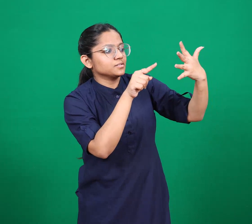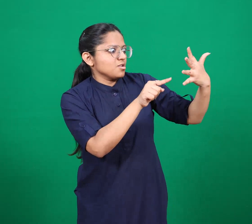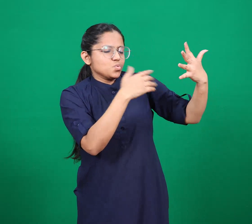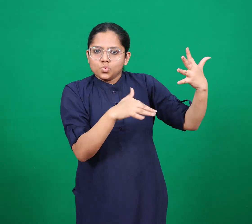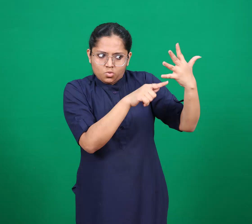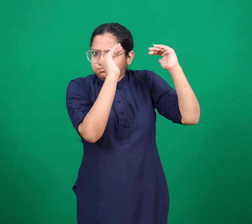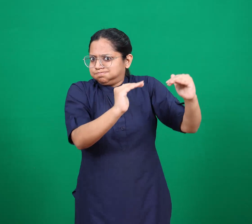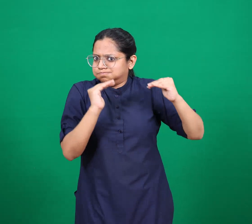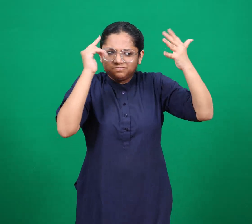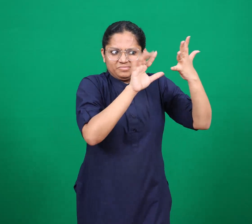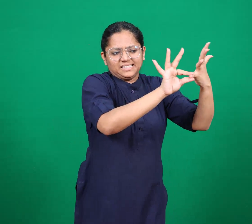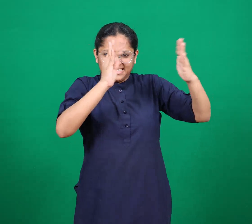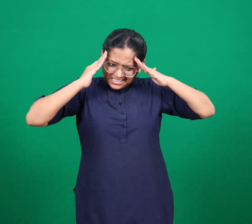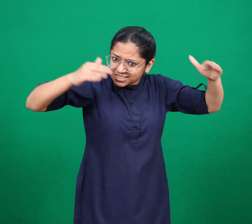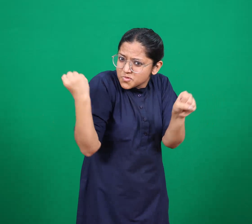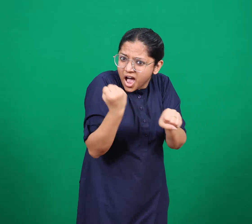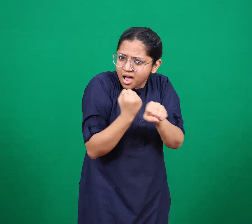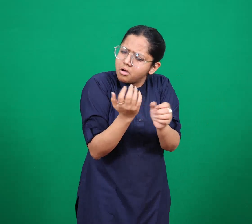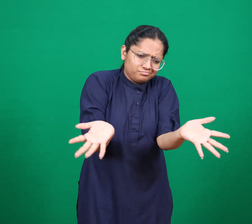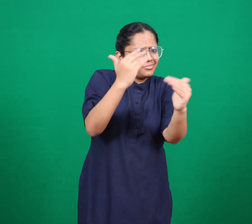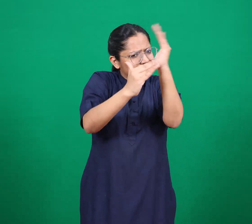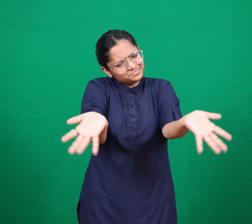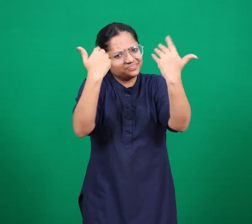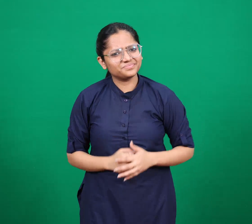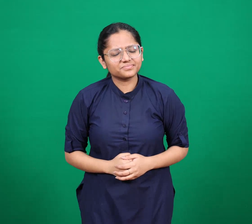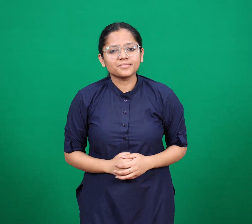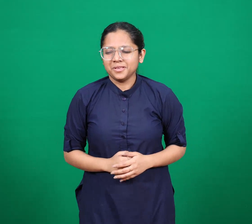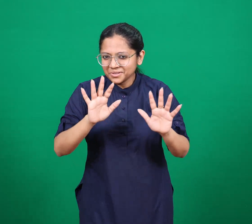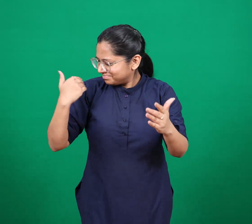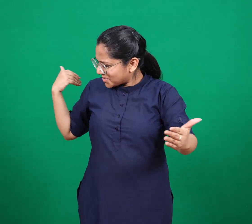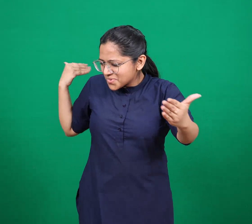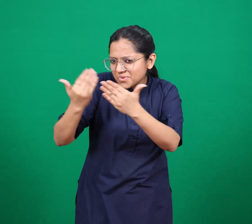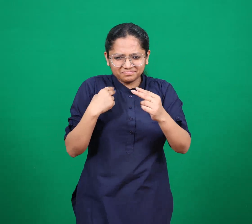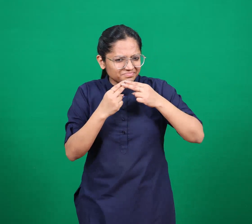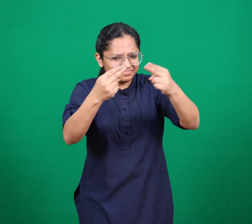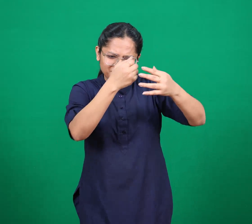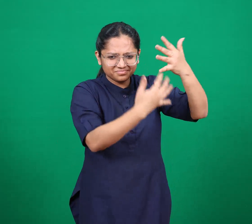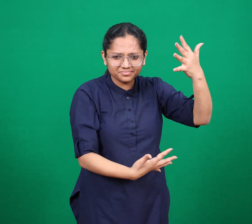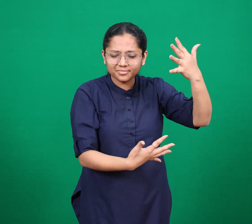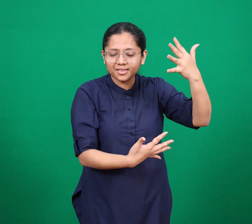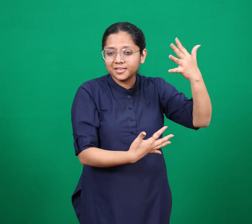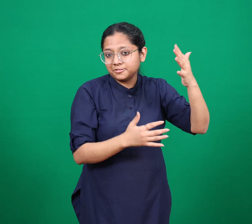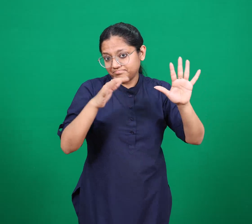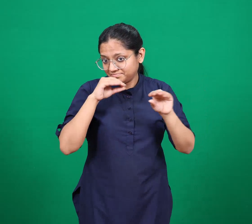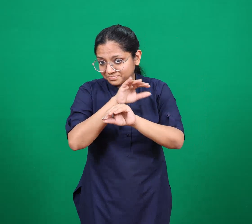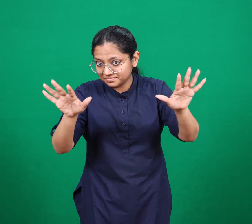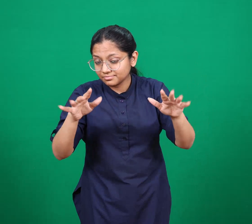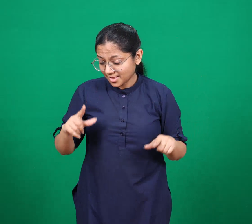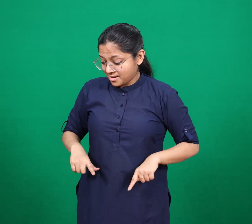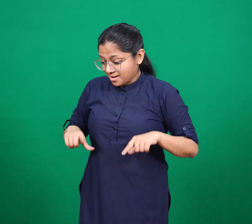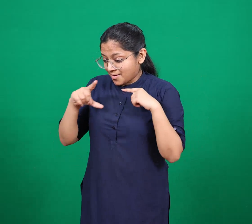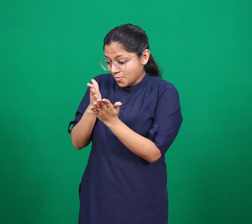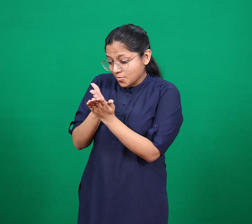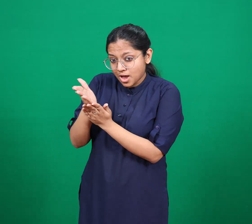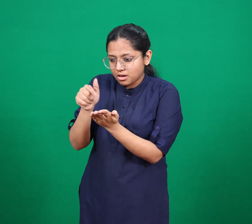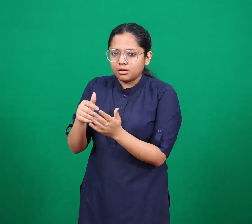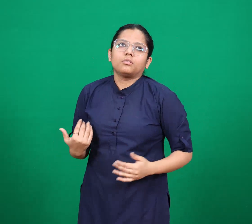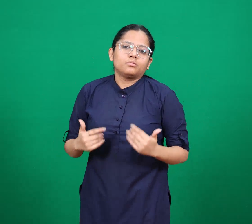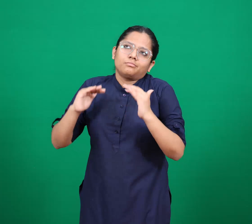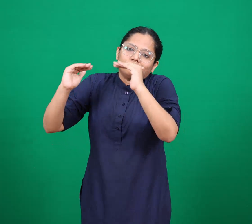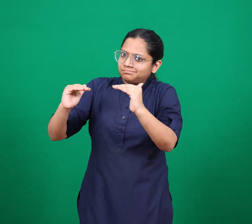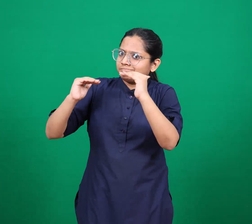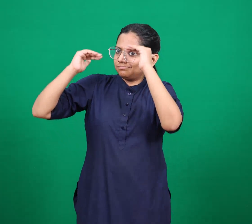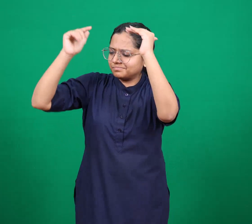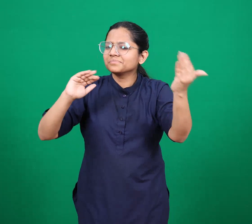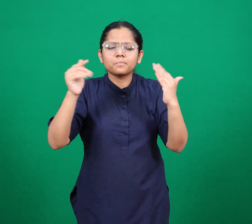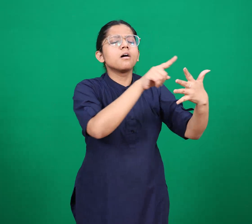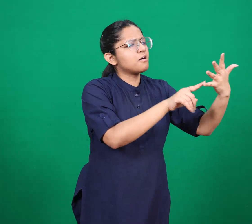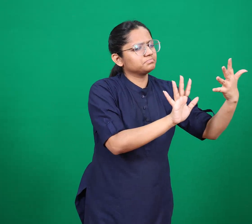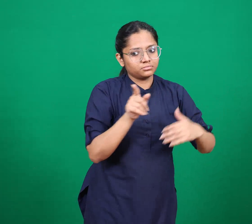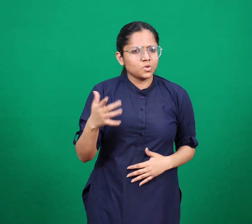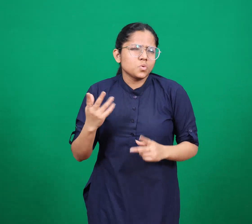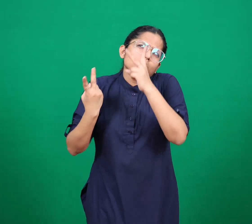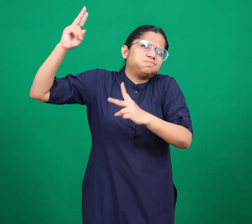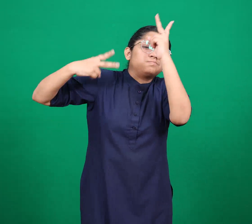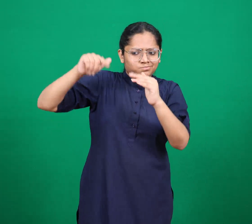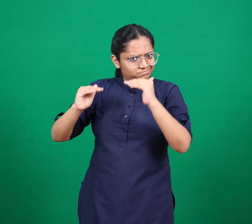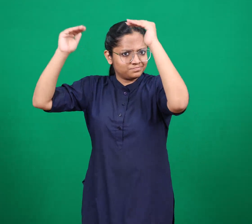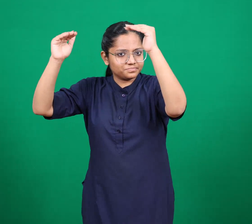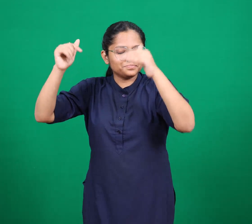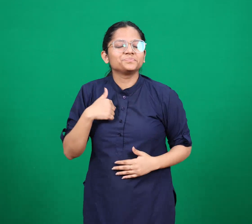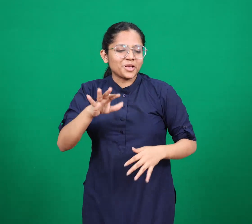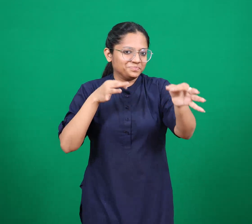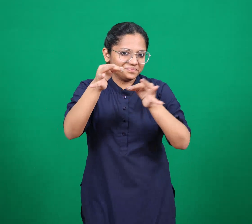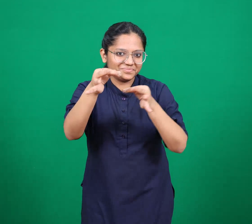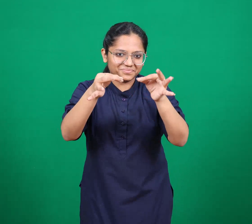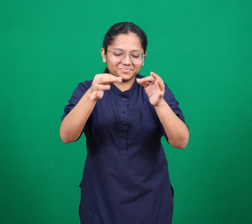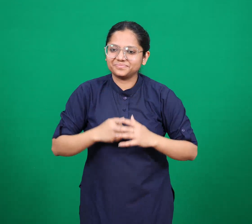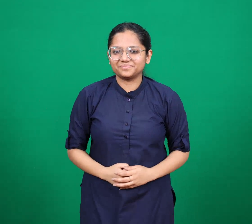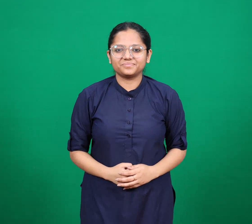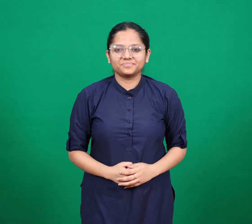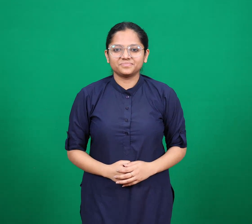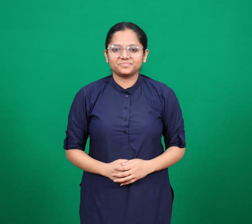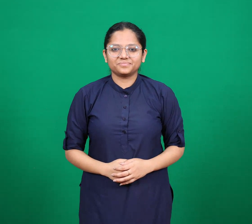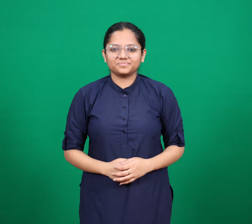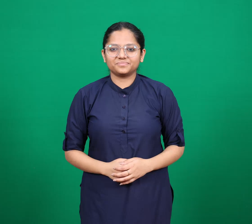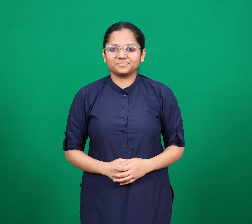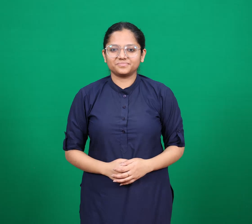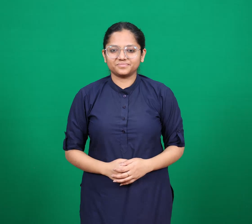But eagerly desire the greater gifts. And now I will show you the most excellent way.